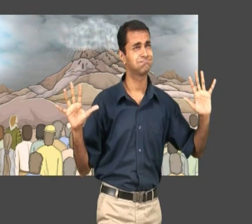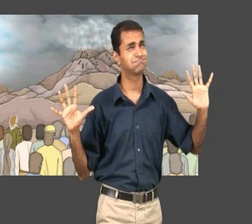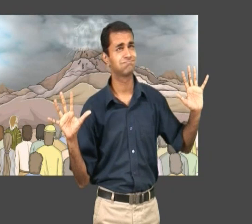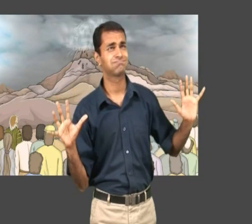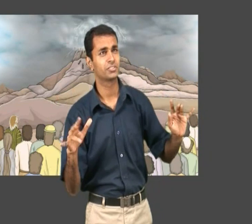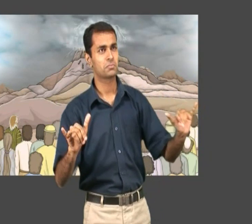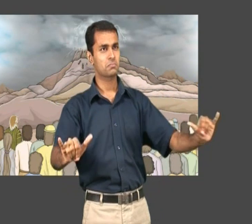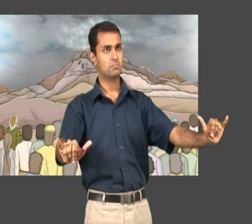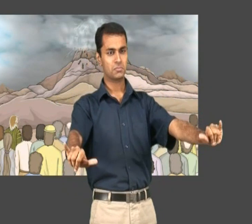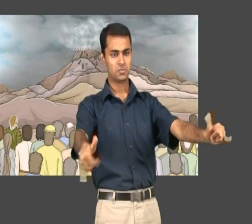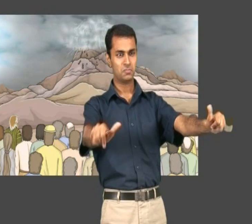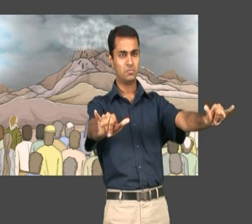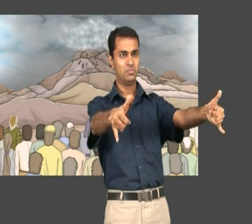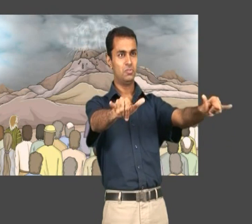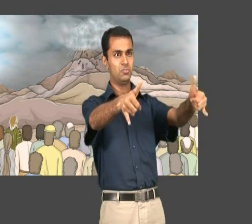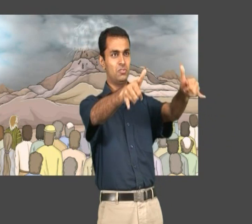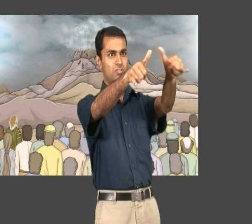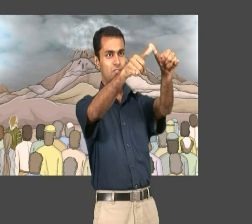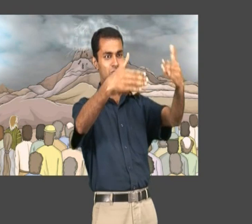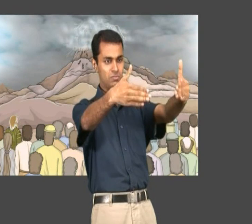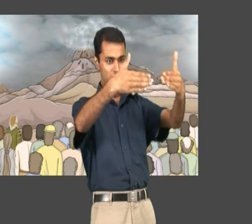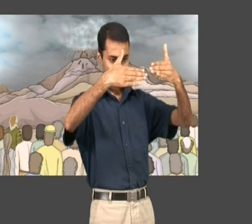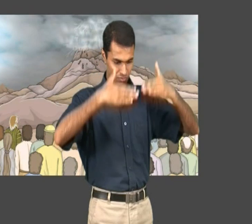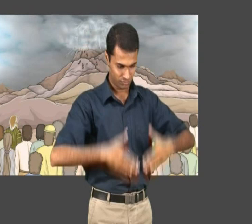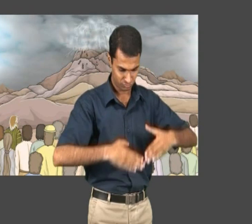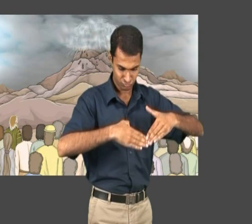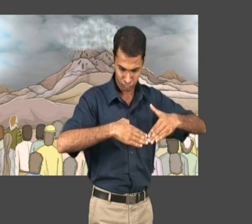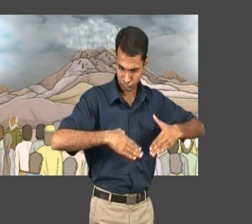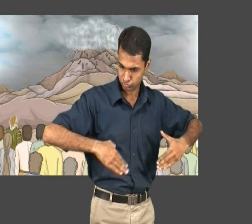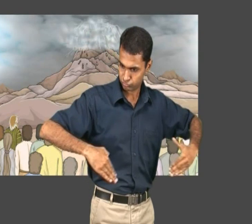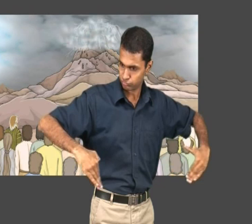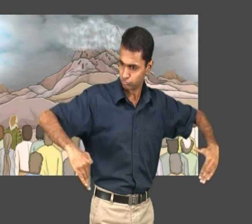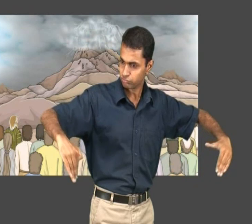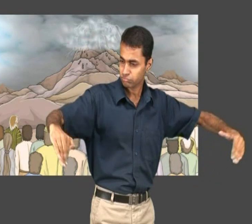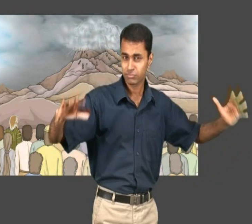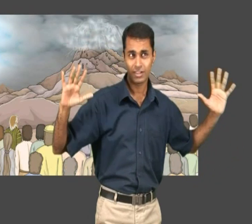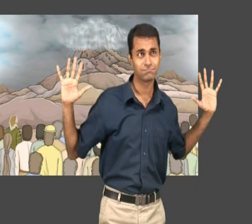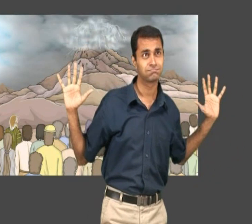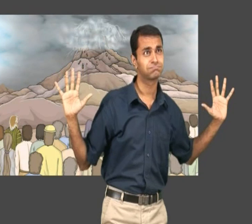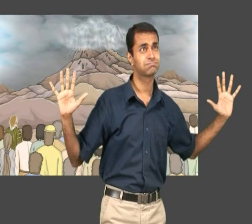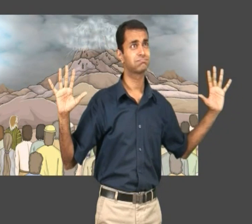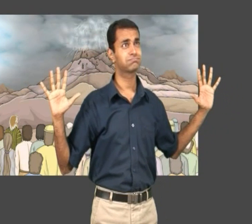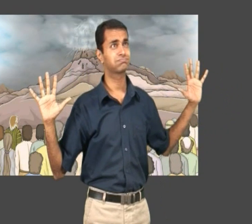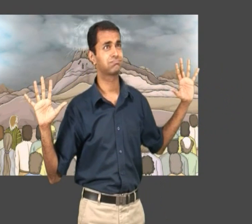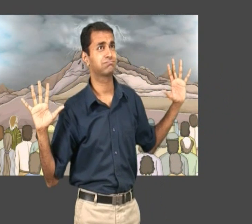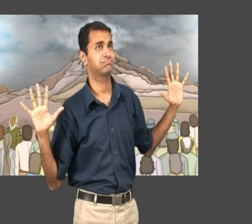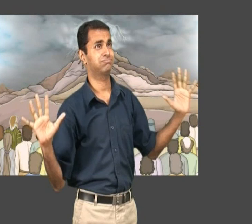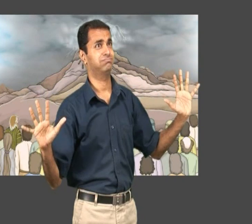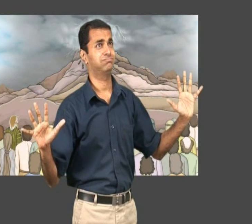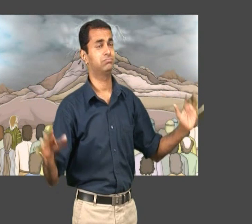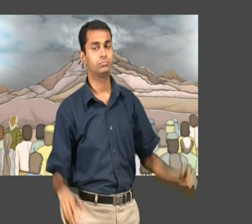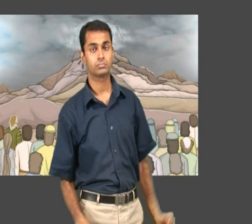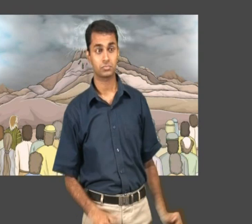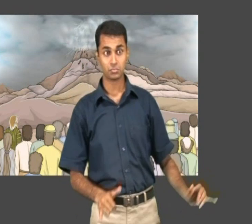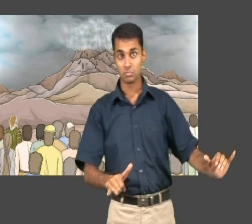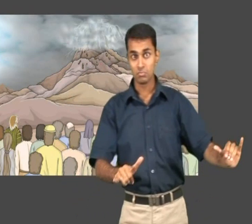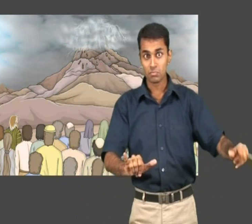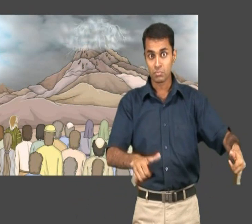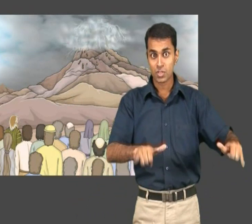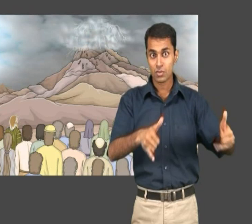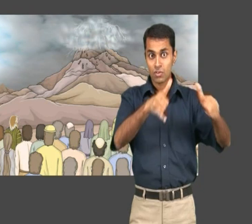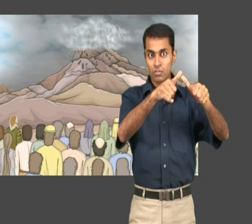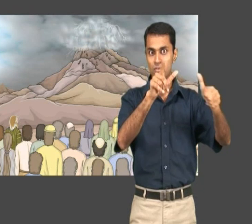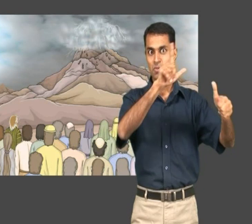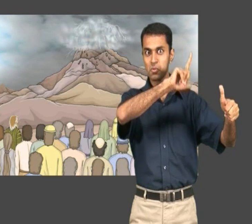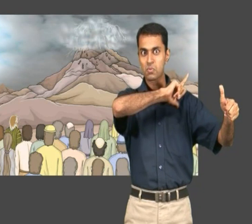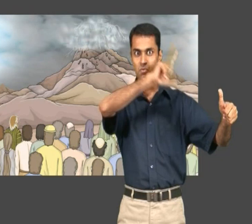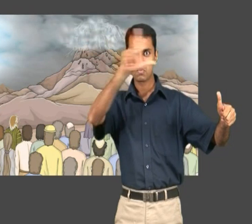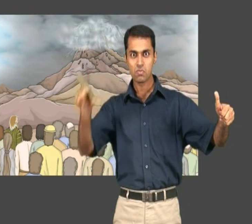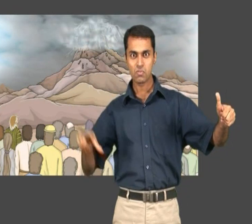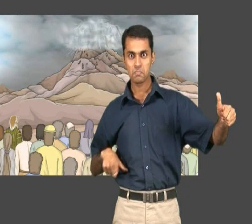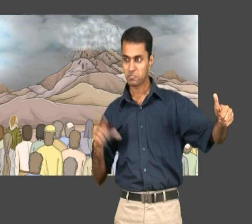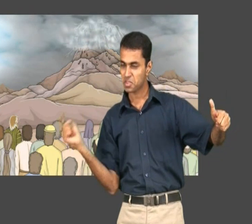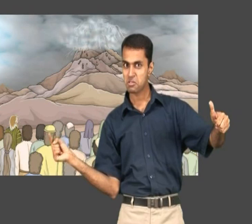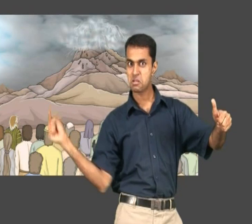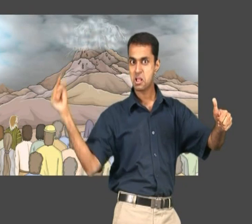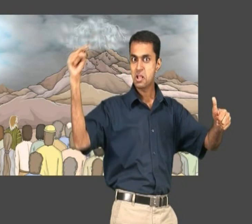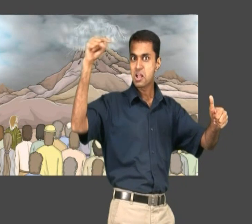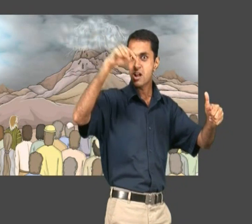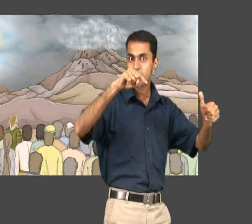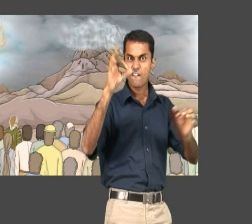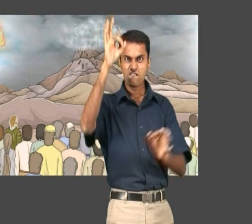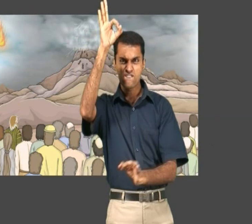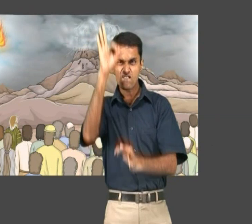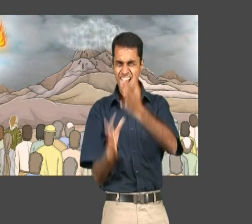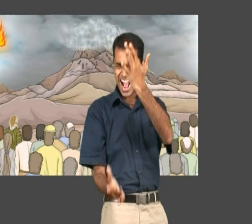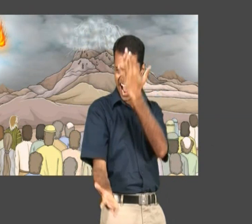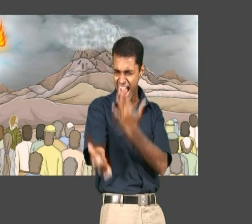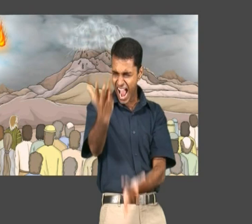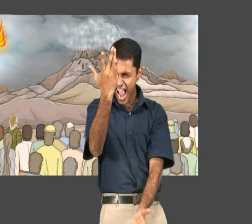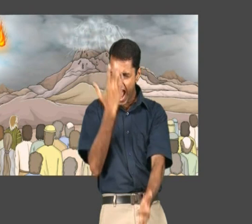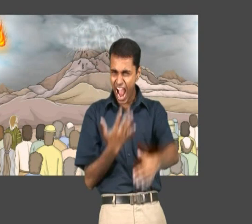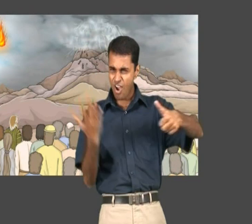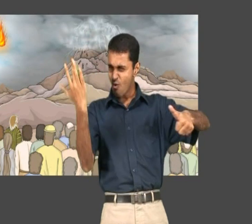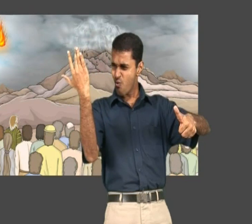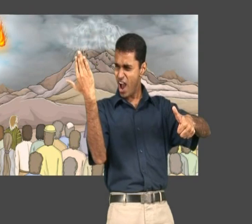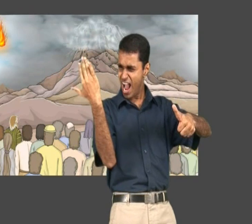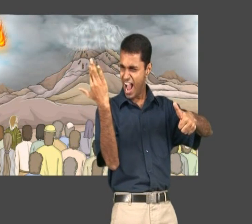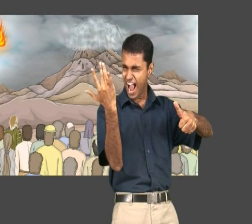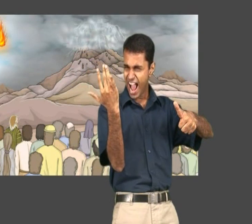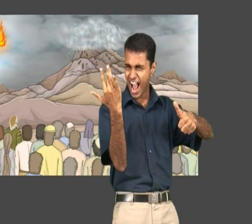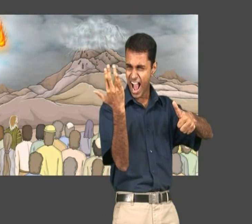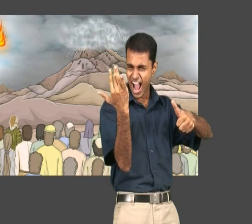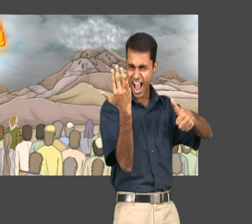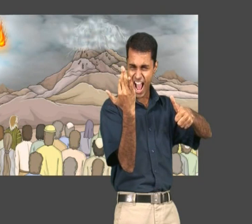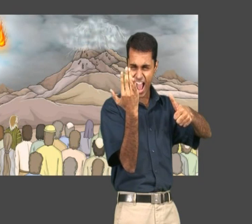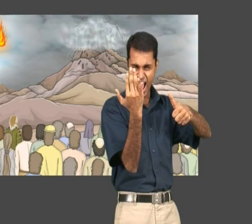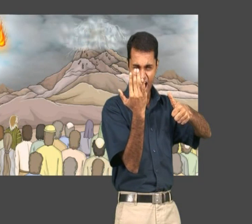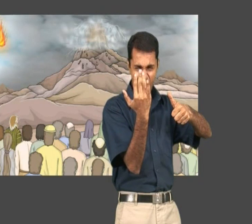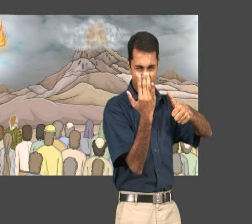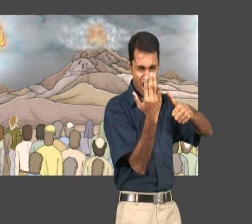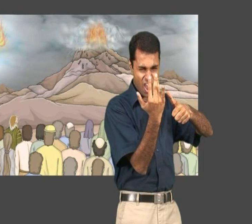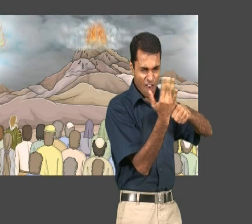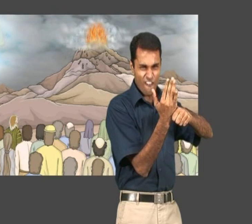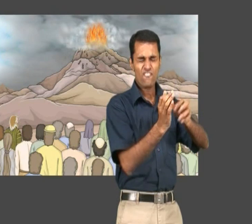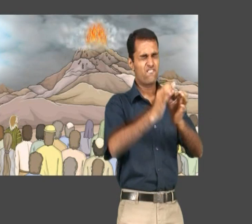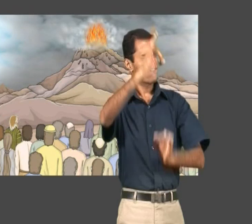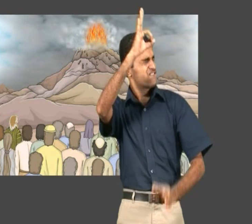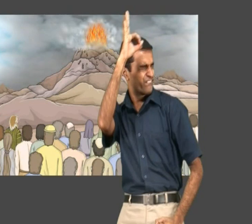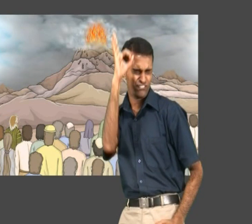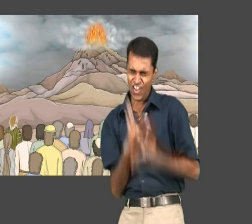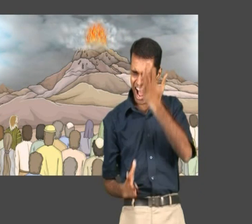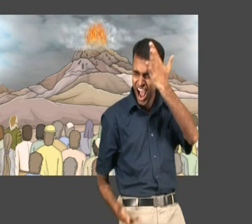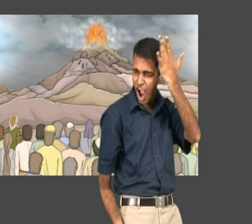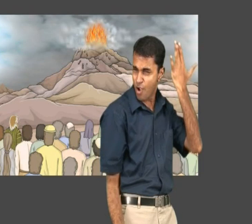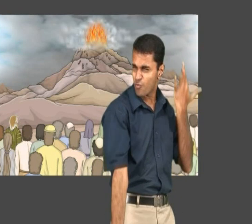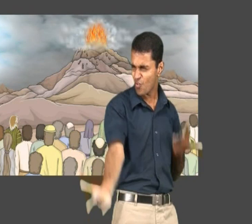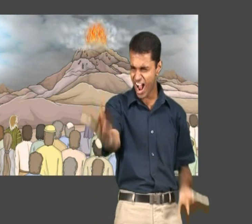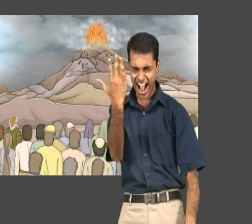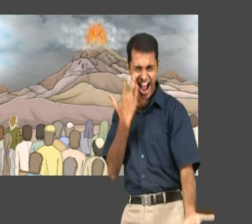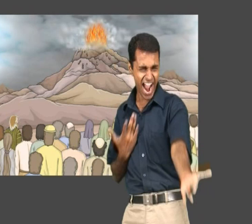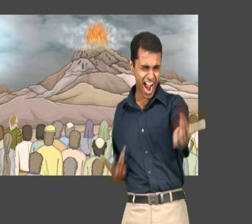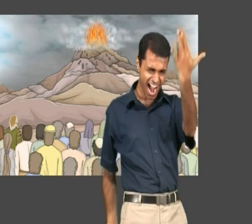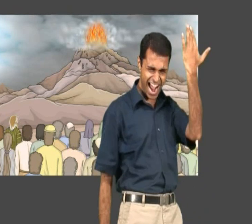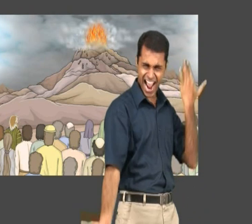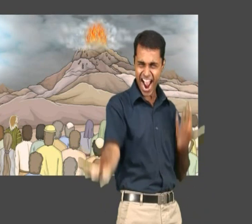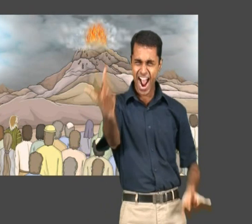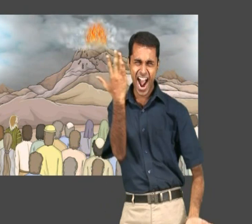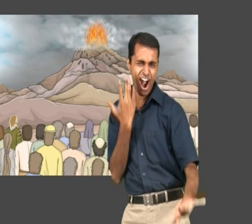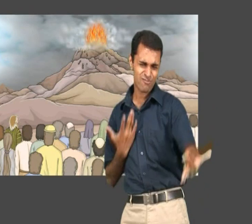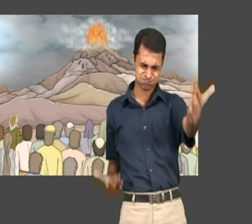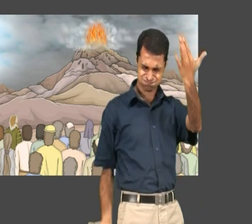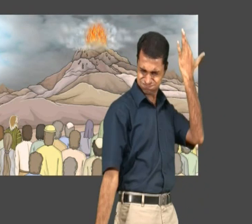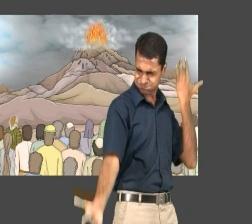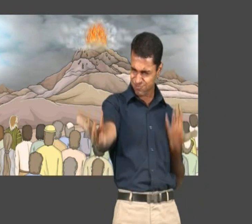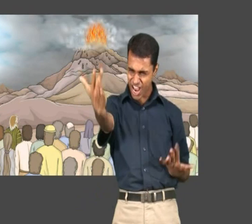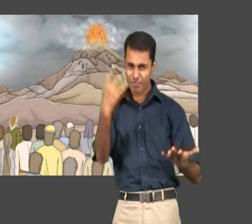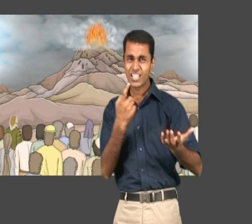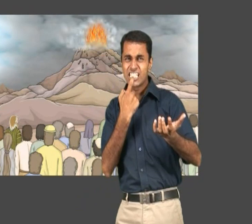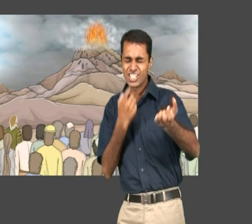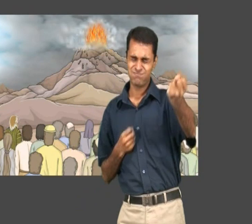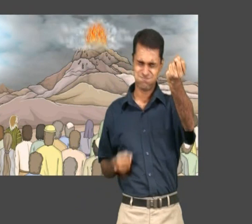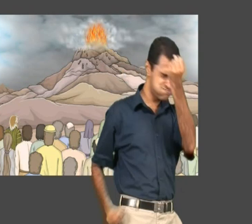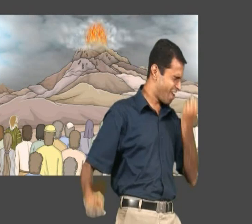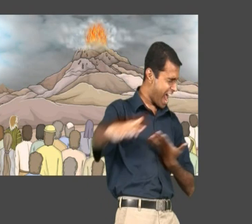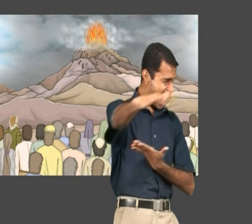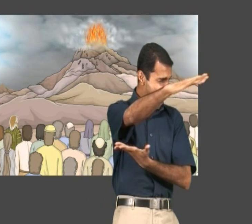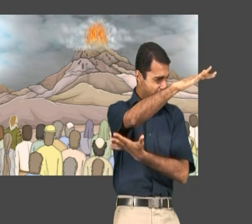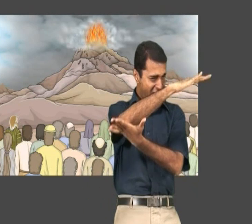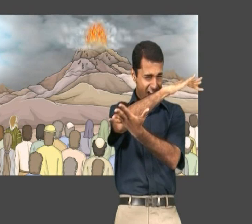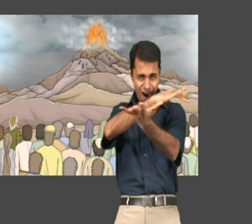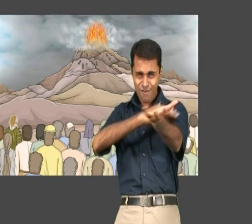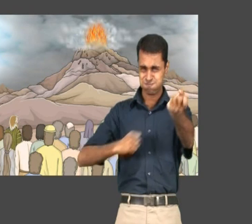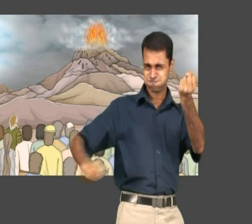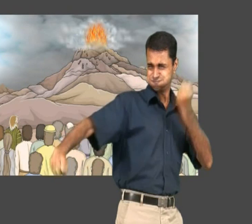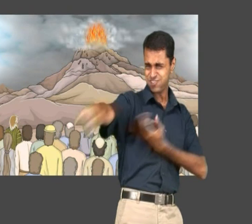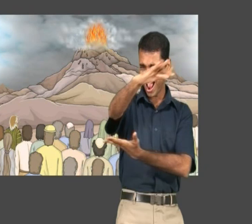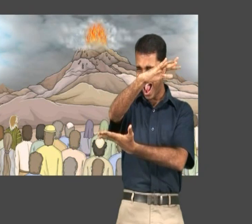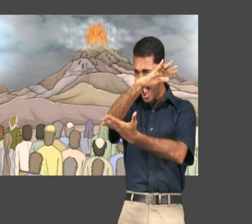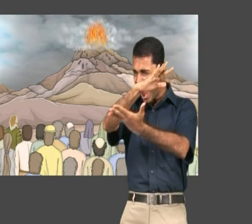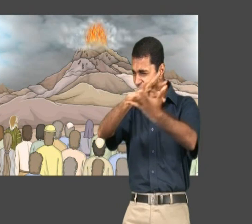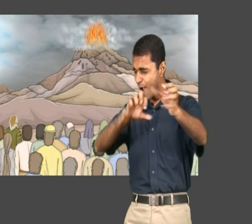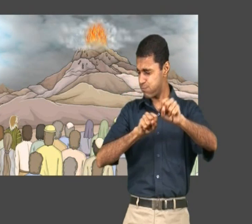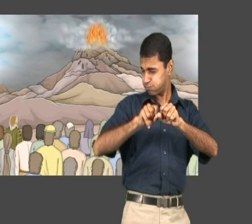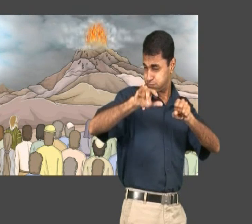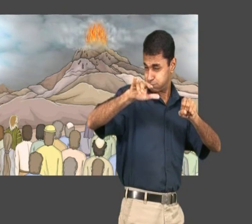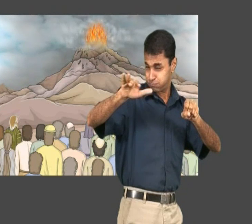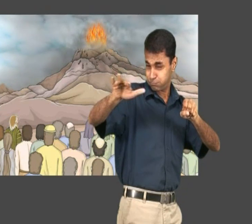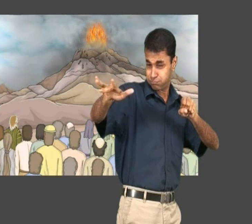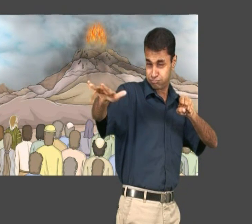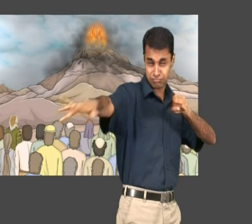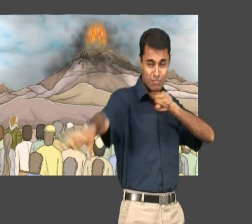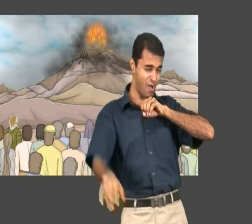Mount Sinai was completely enveloped in smoke, because the LORD had descended on it in fire.